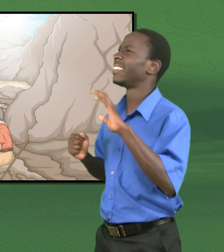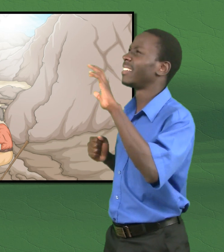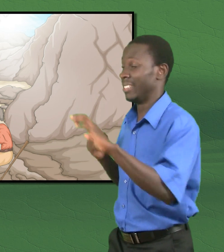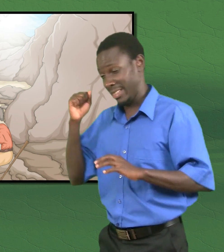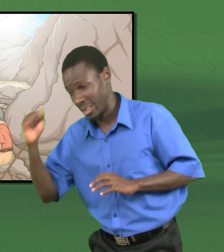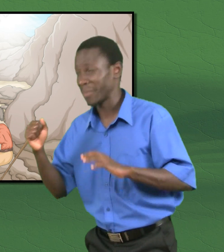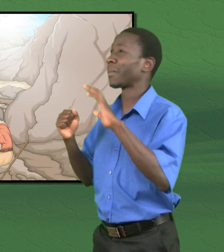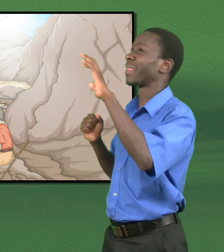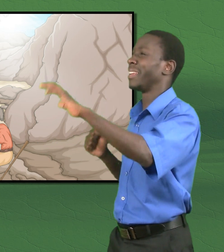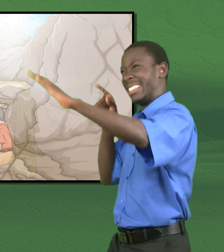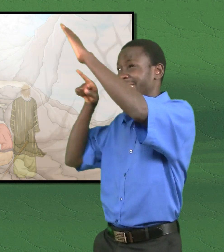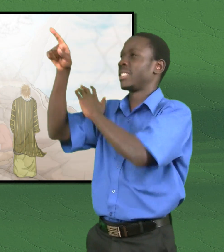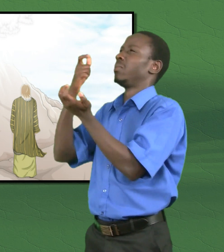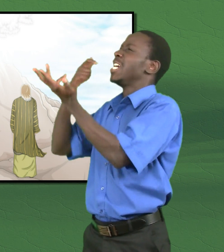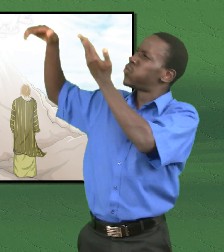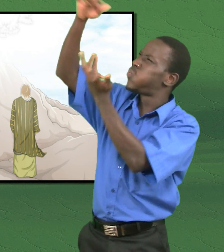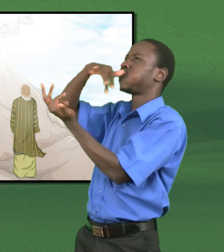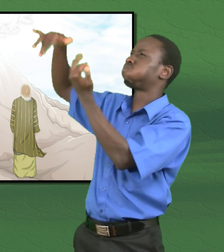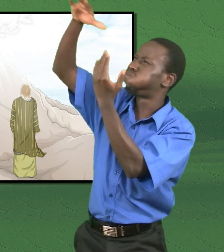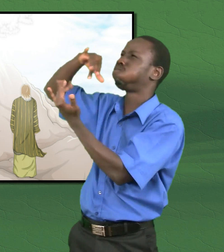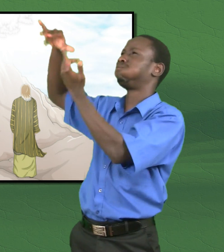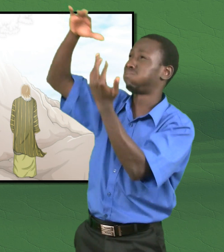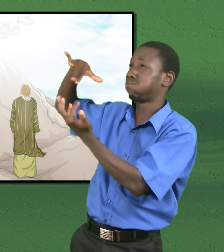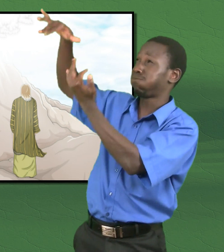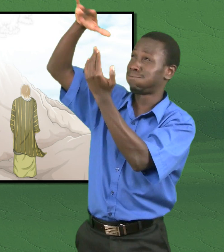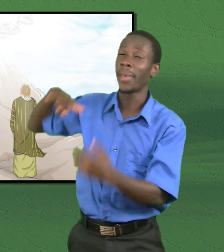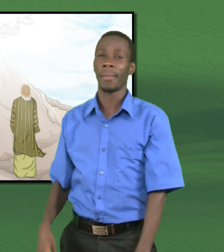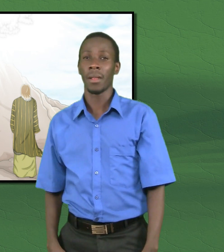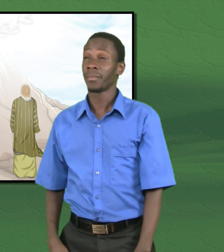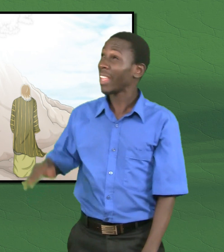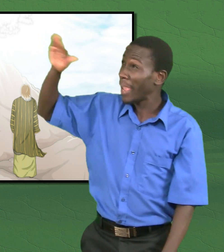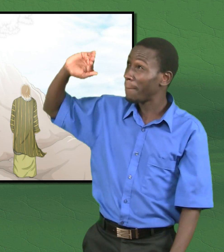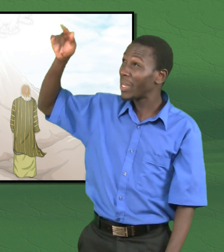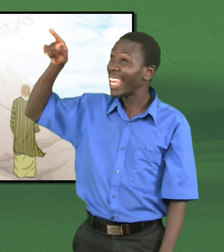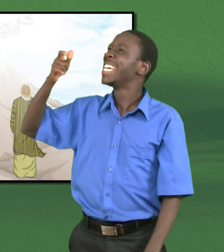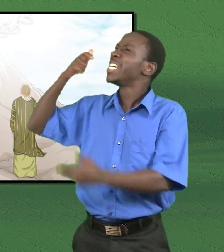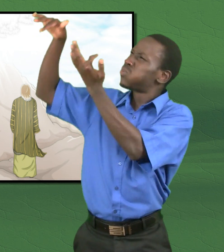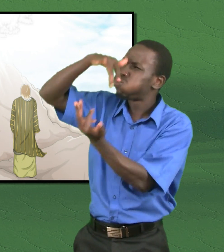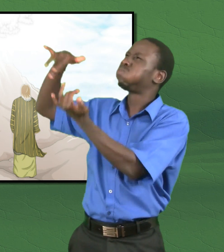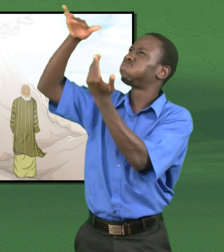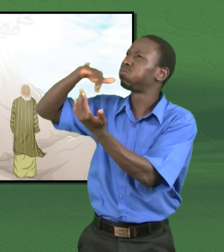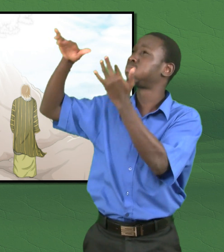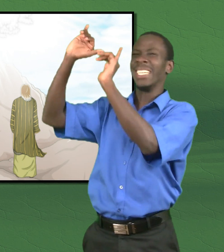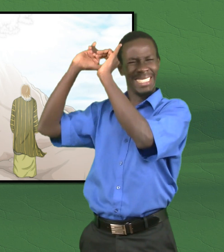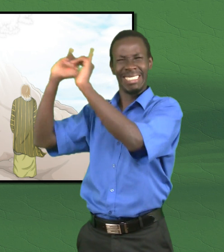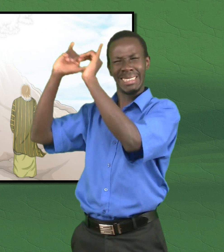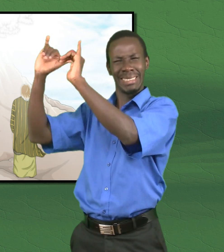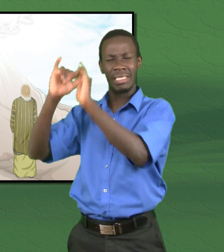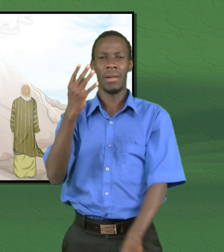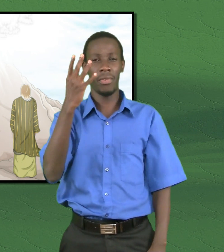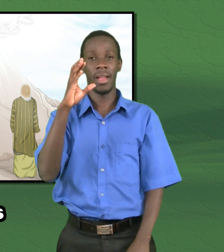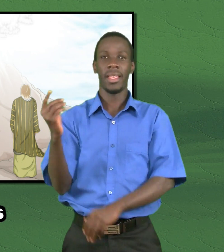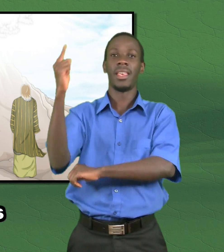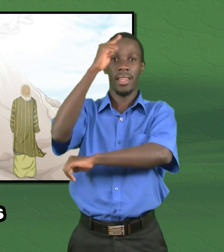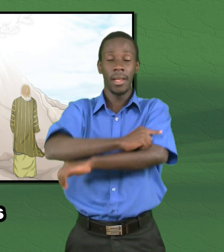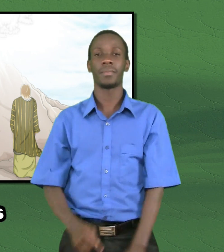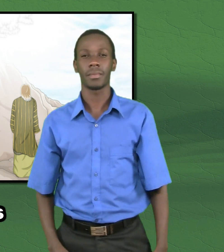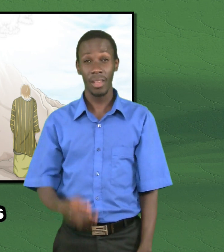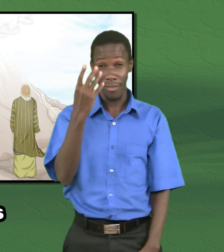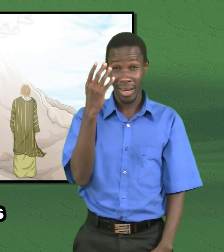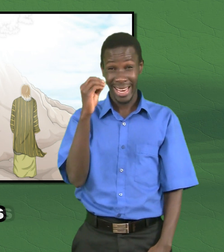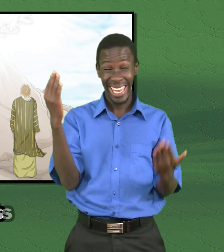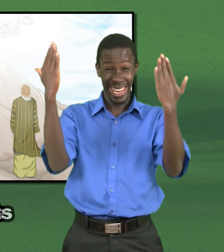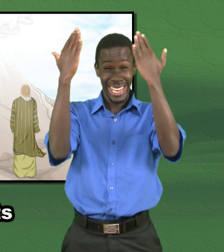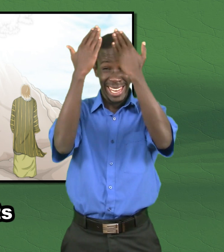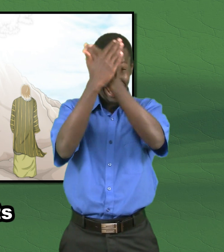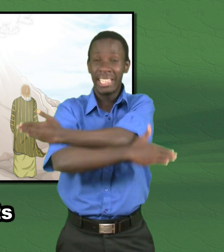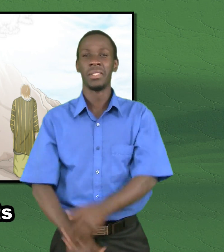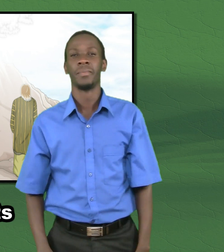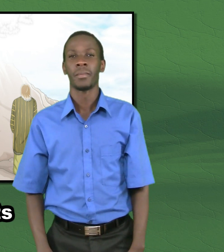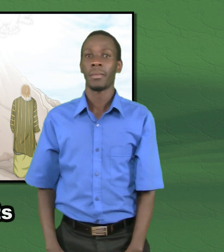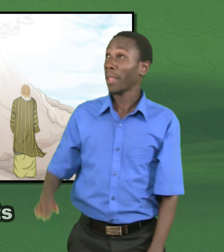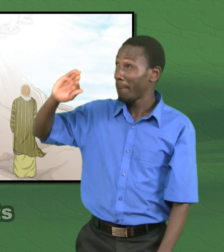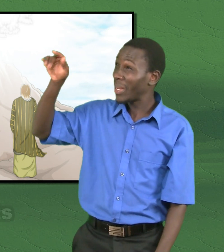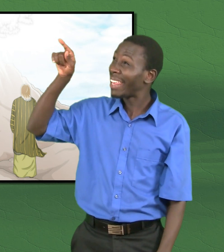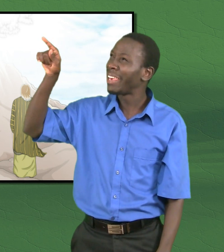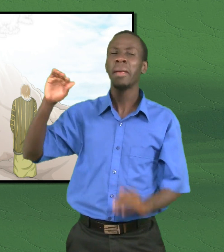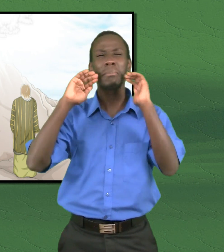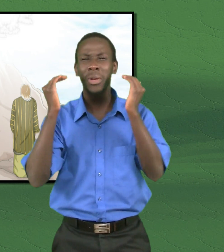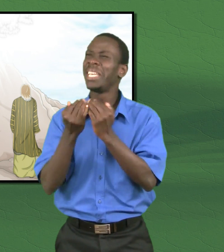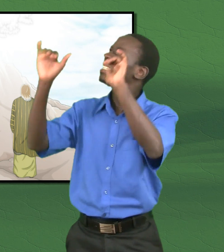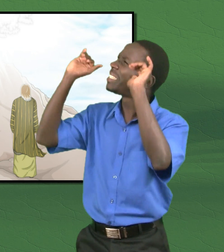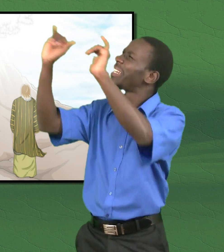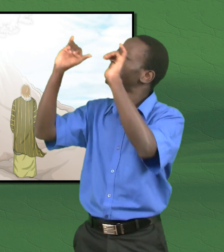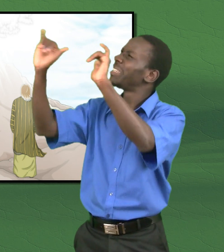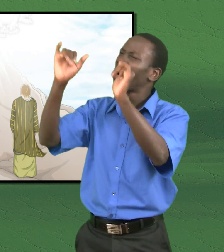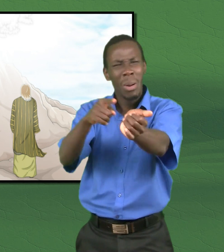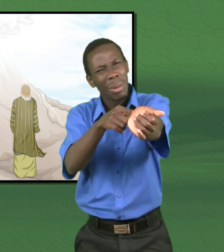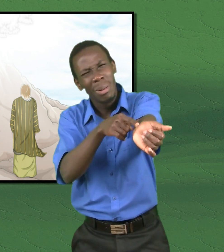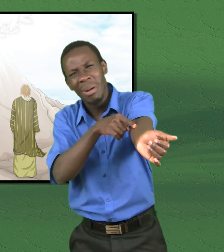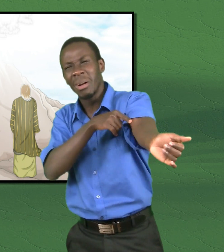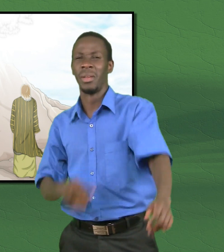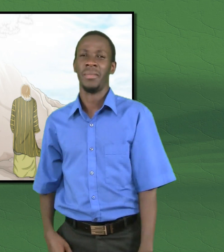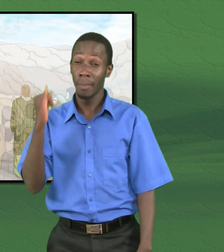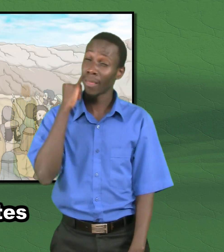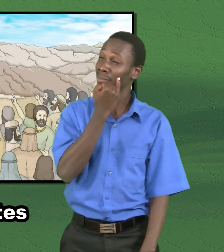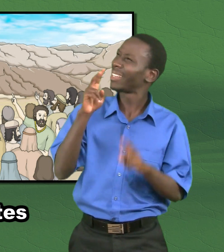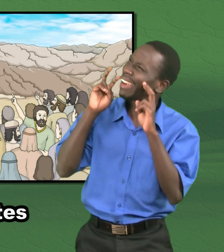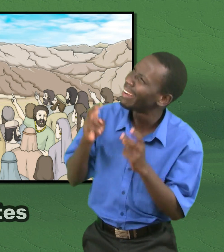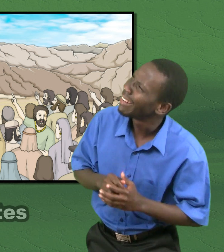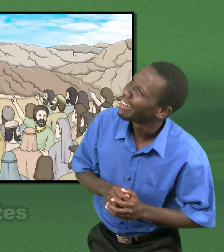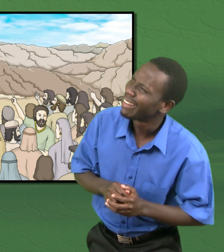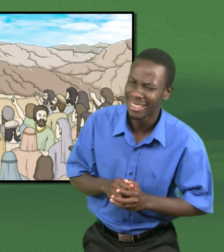Moses entered the cloud as he went up on the mountain, and he remained on the mountain forty days and forty nights.